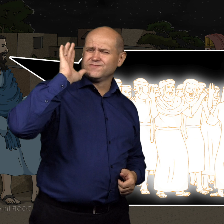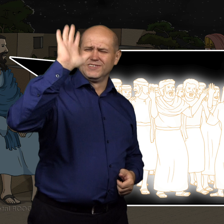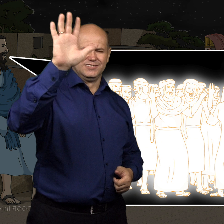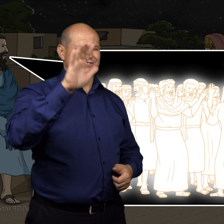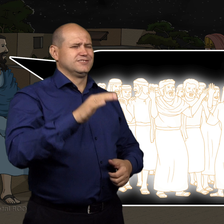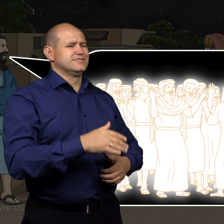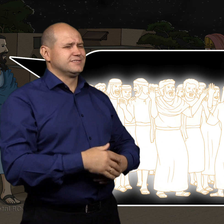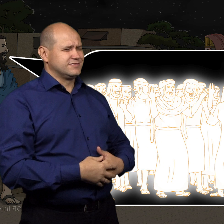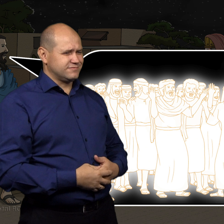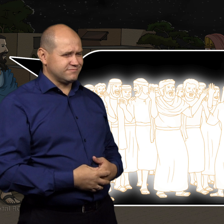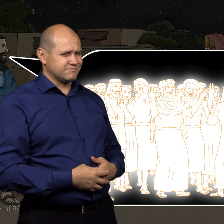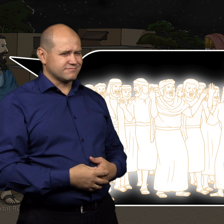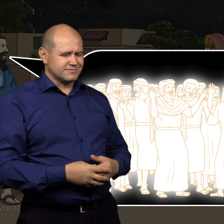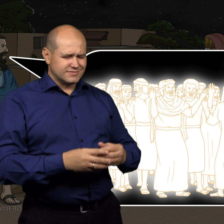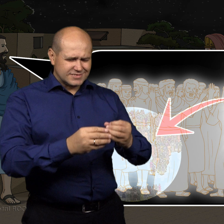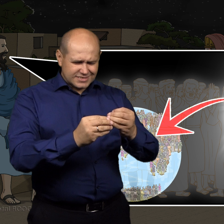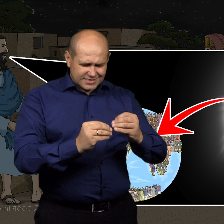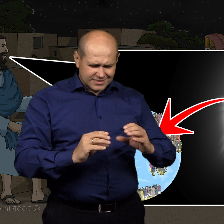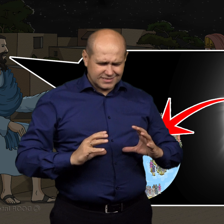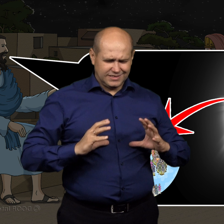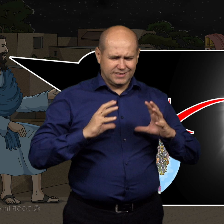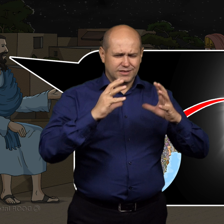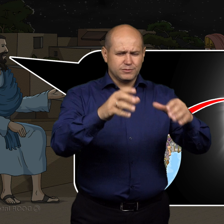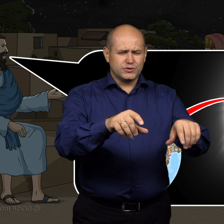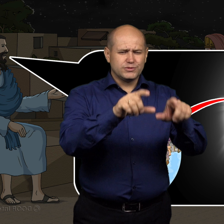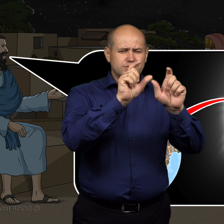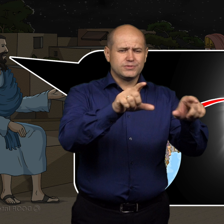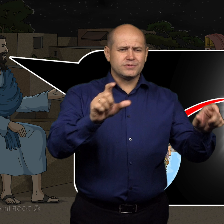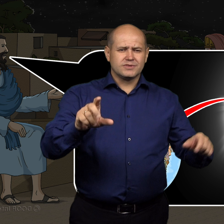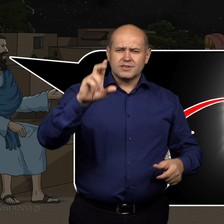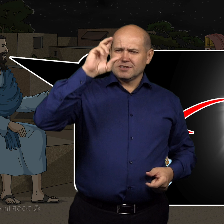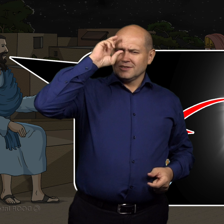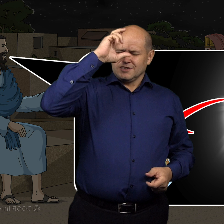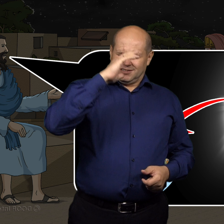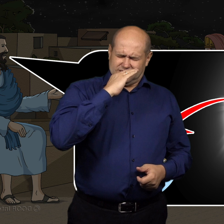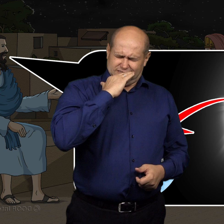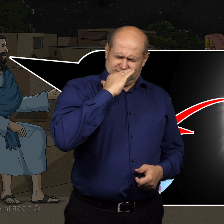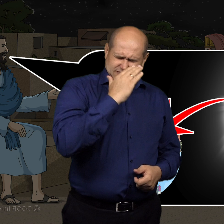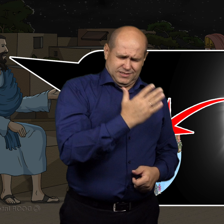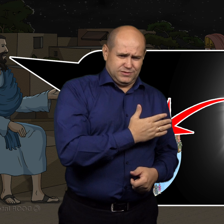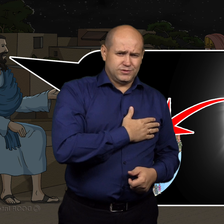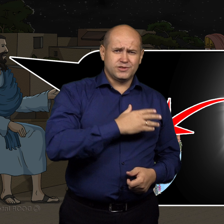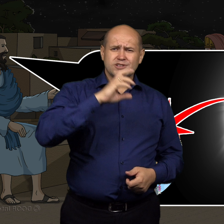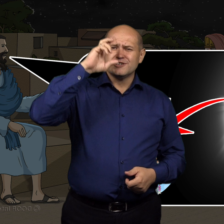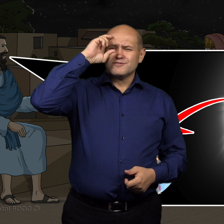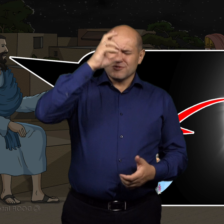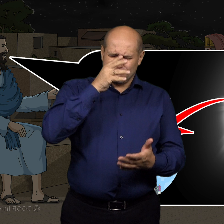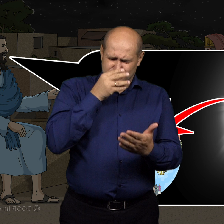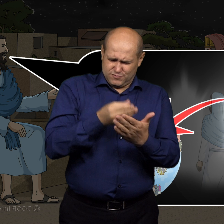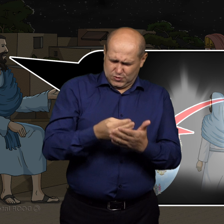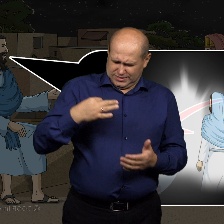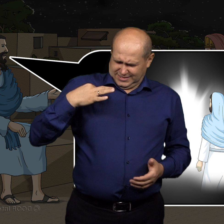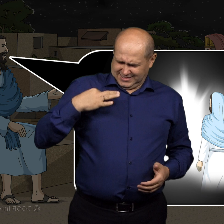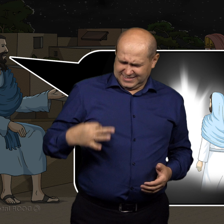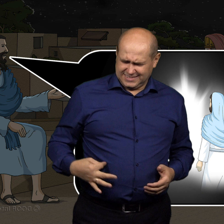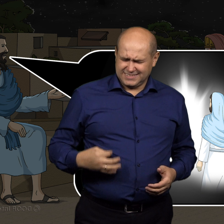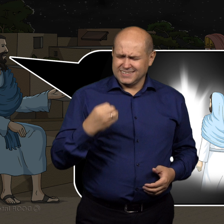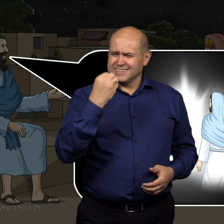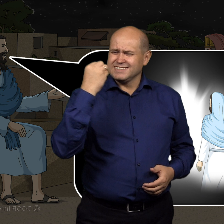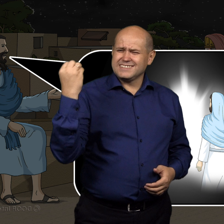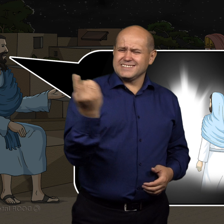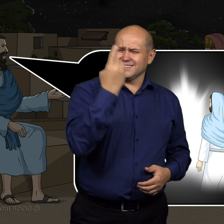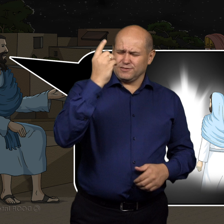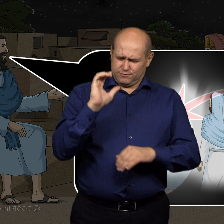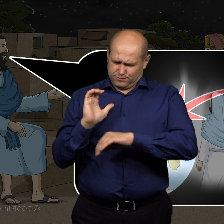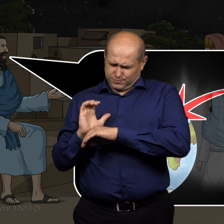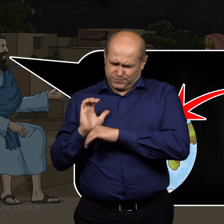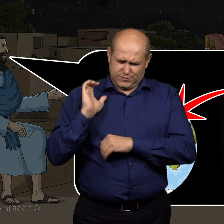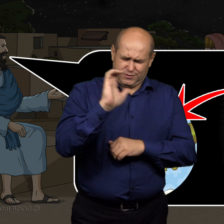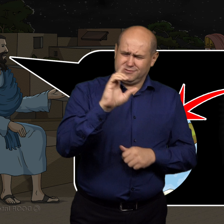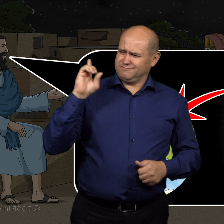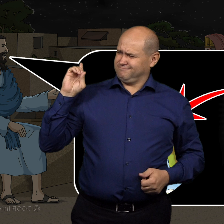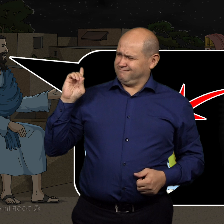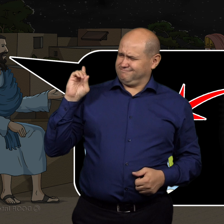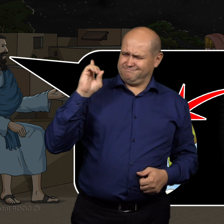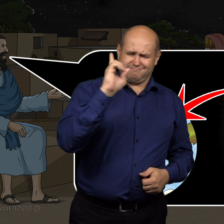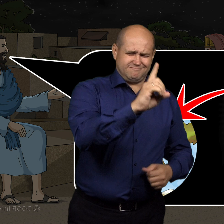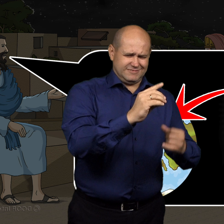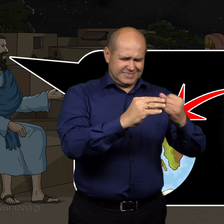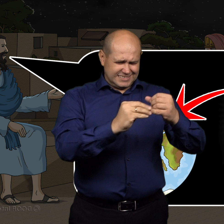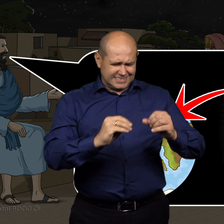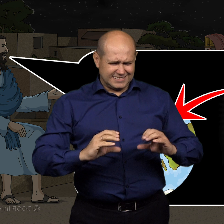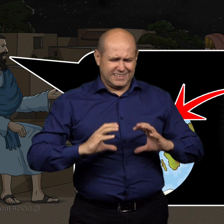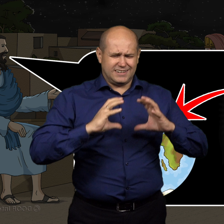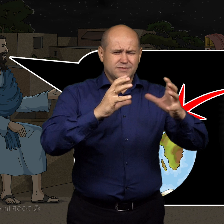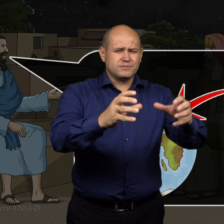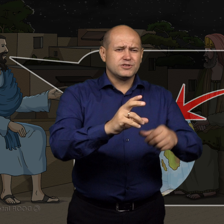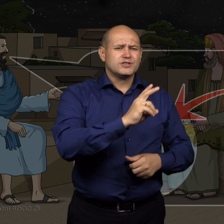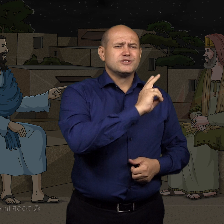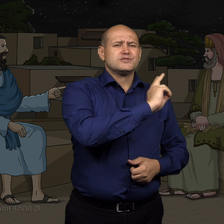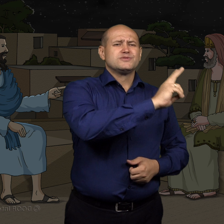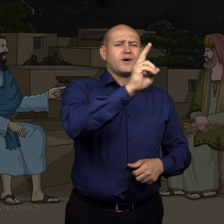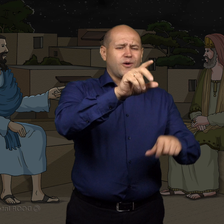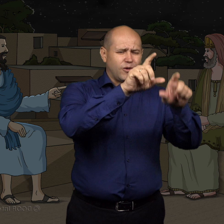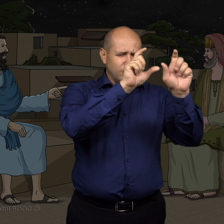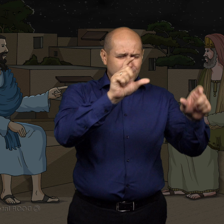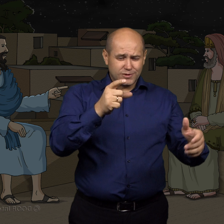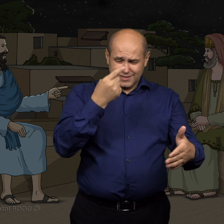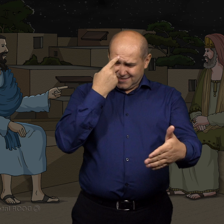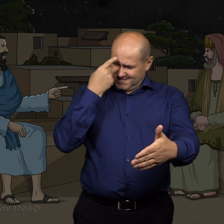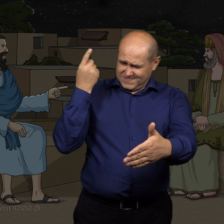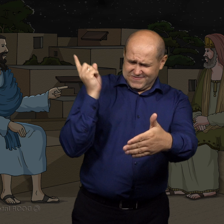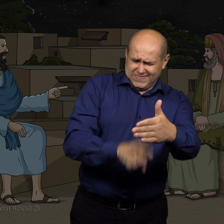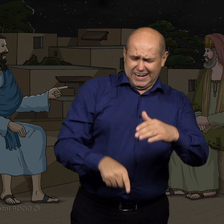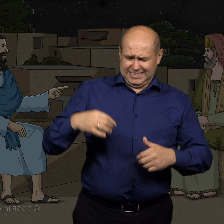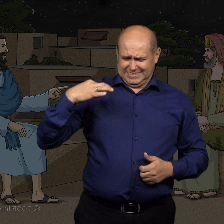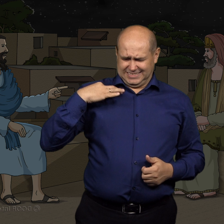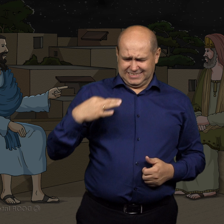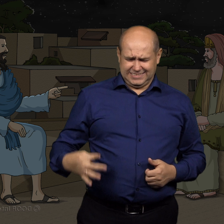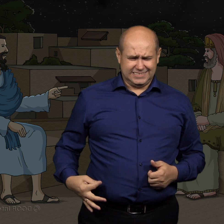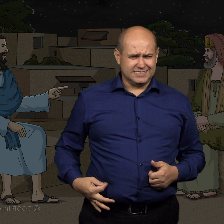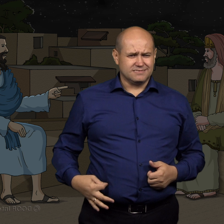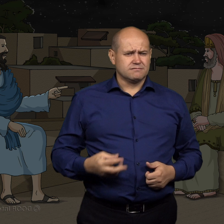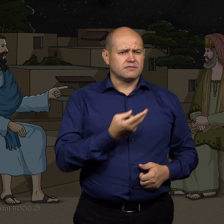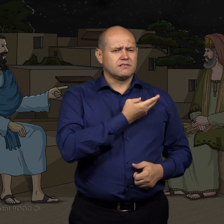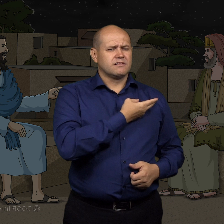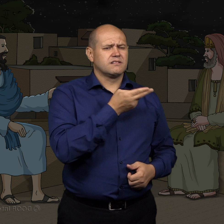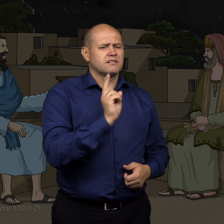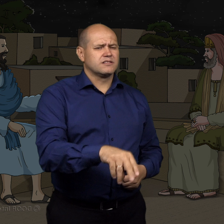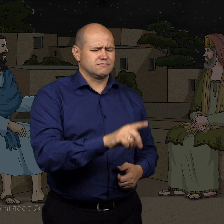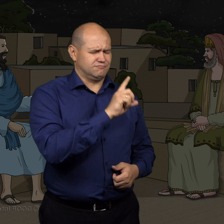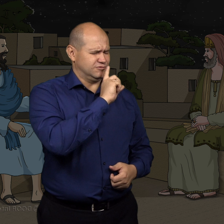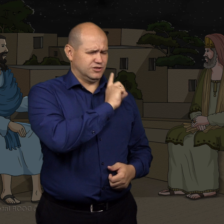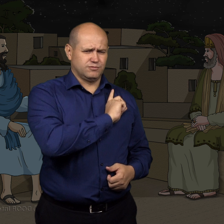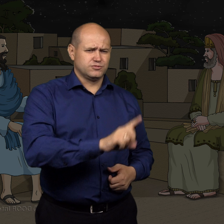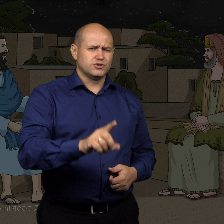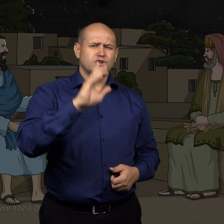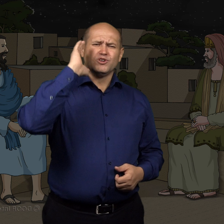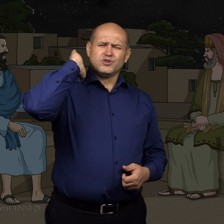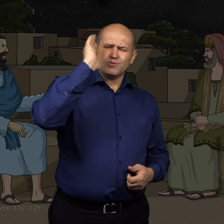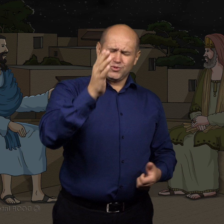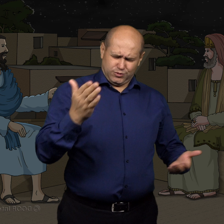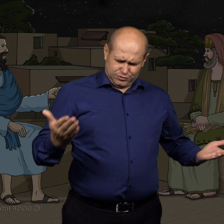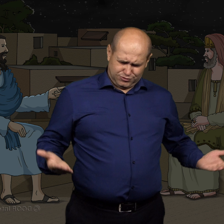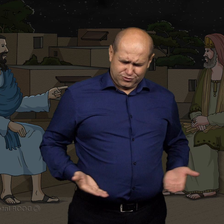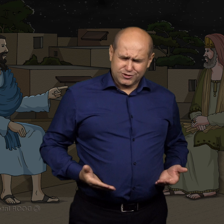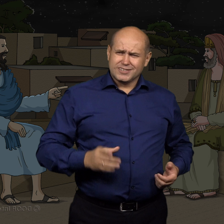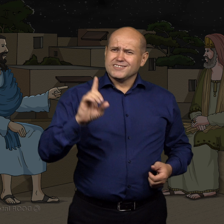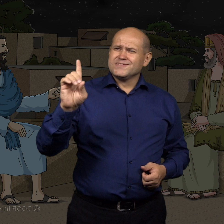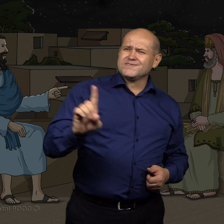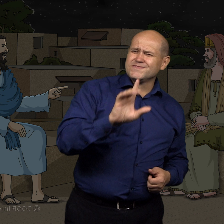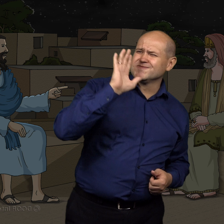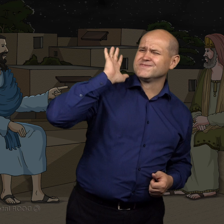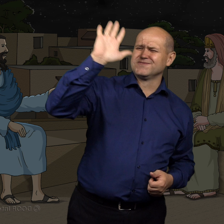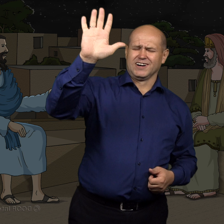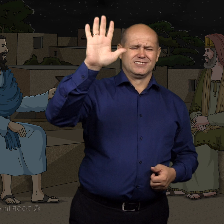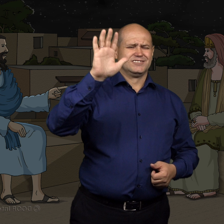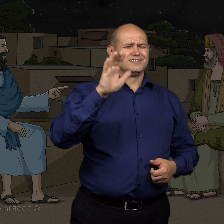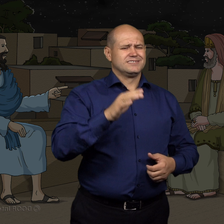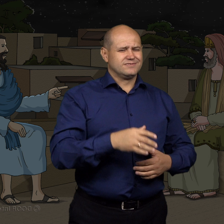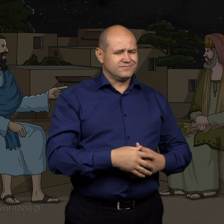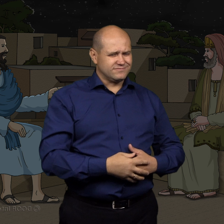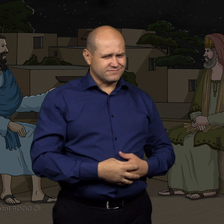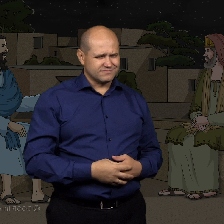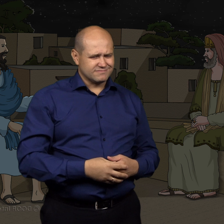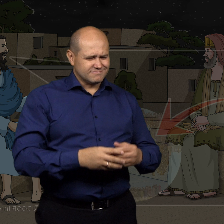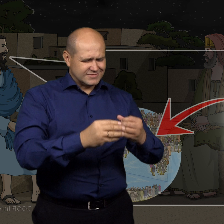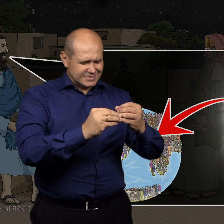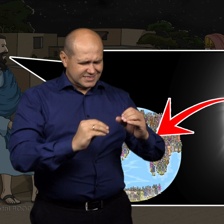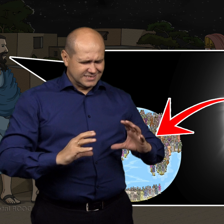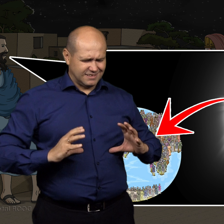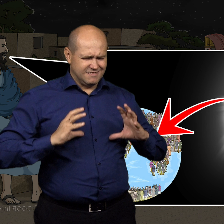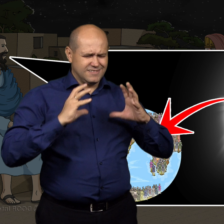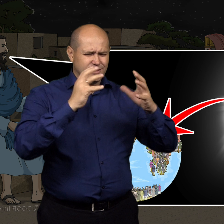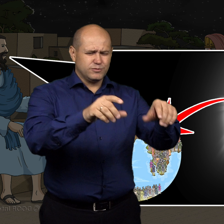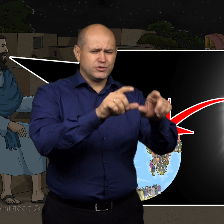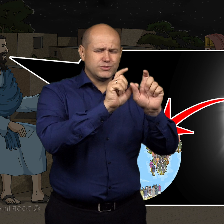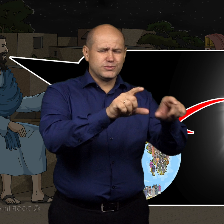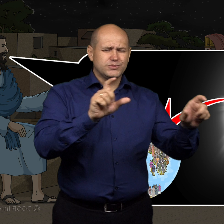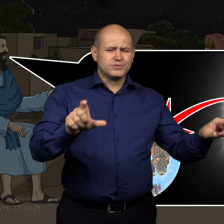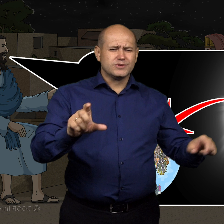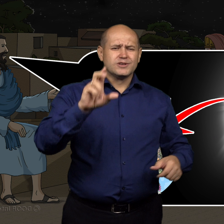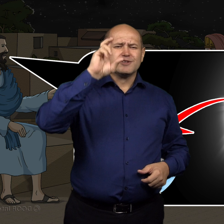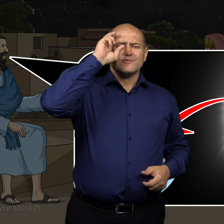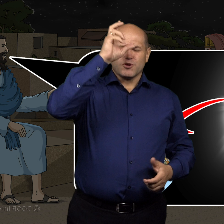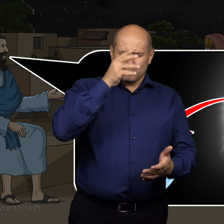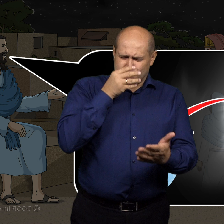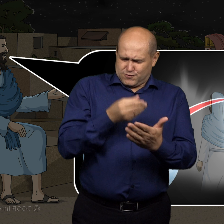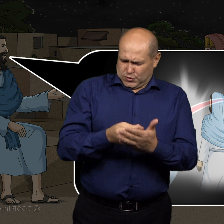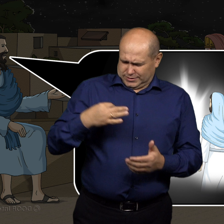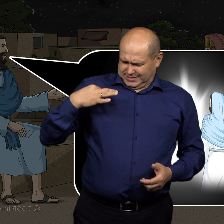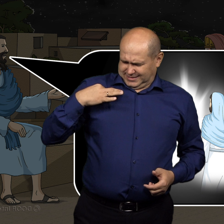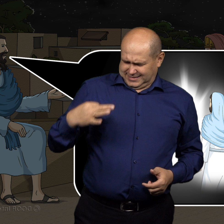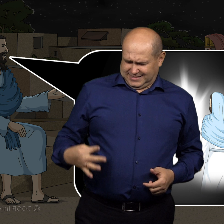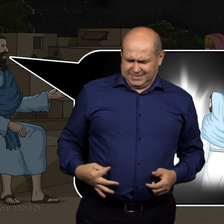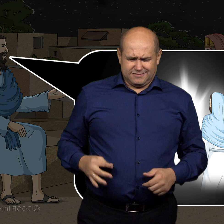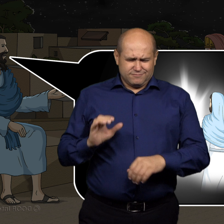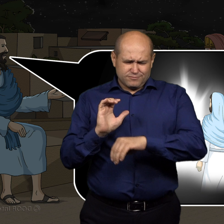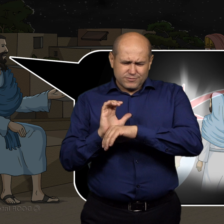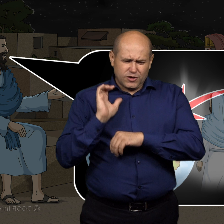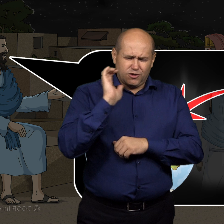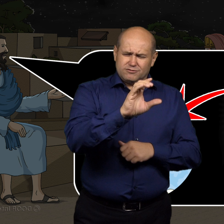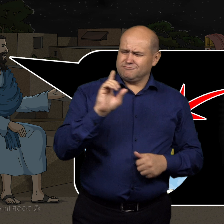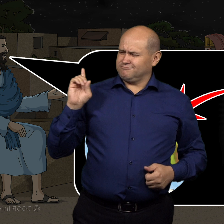For God so loved the world that He gave His one and only Son, that everyone who believes in Him shall not perish but have eternal life.